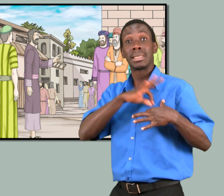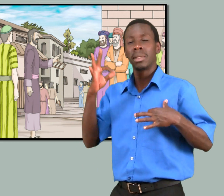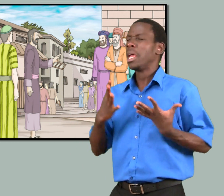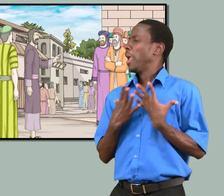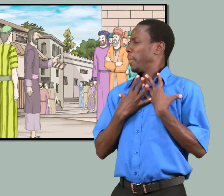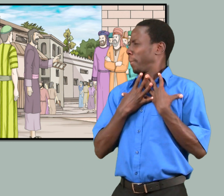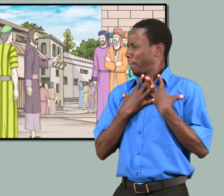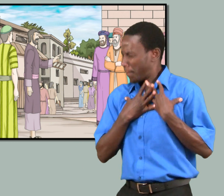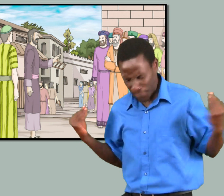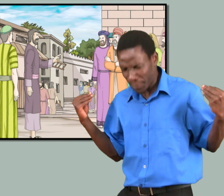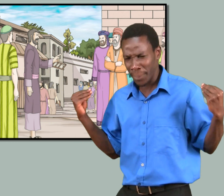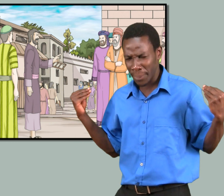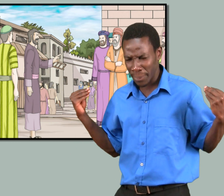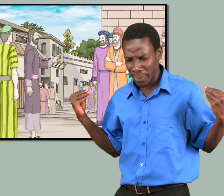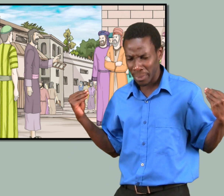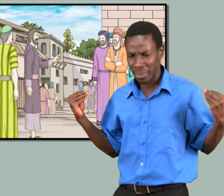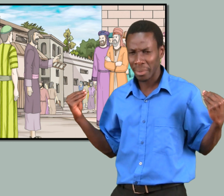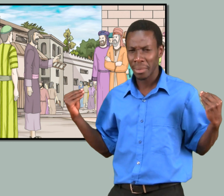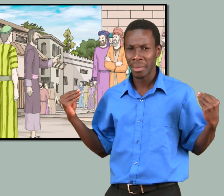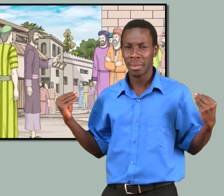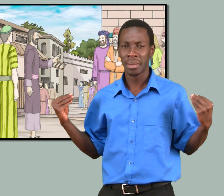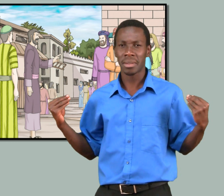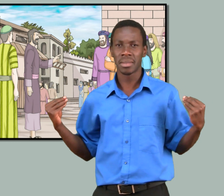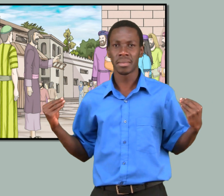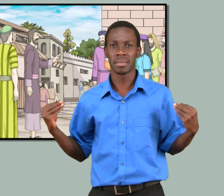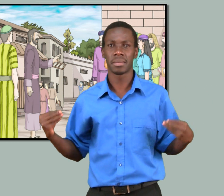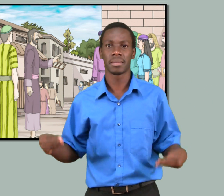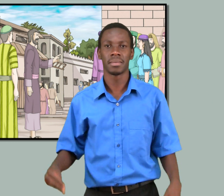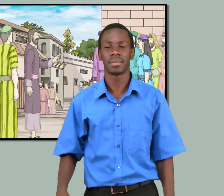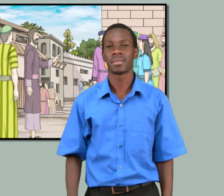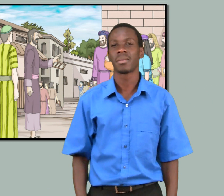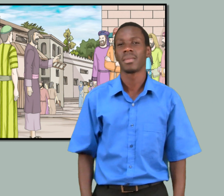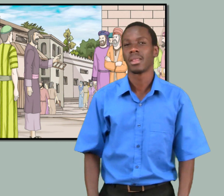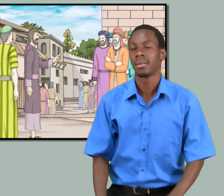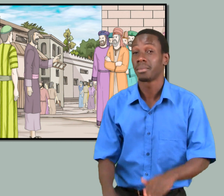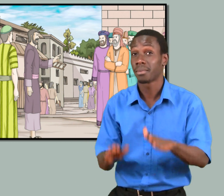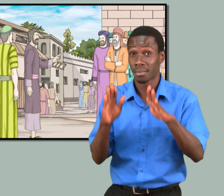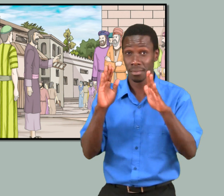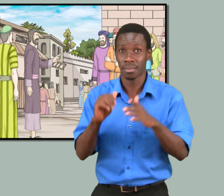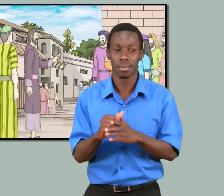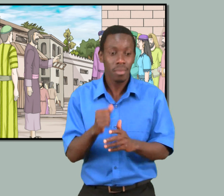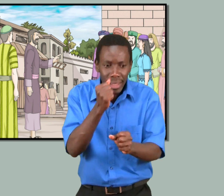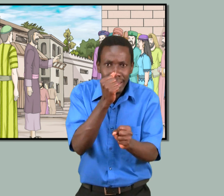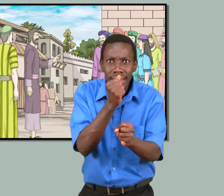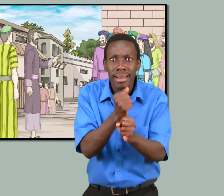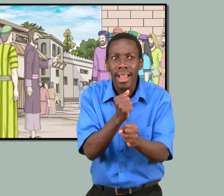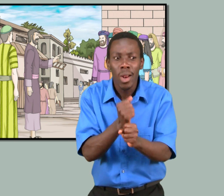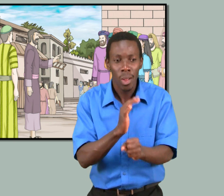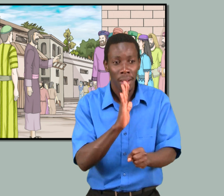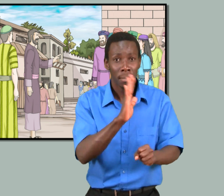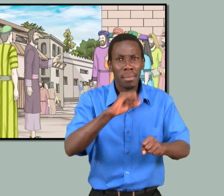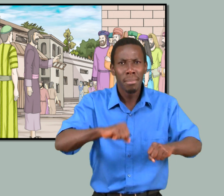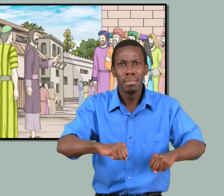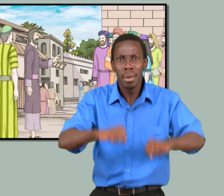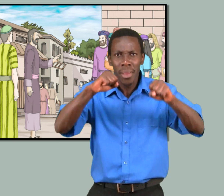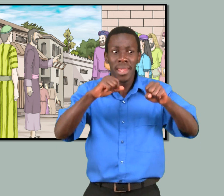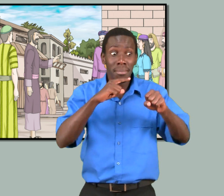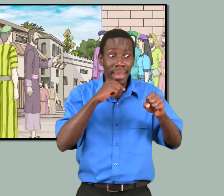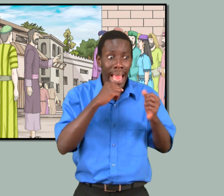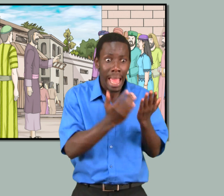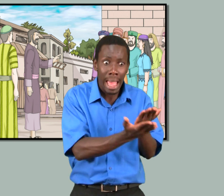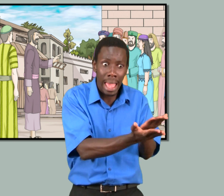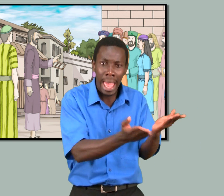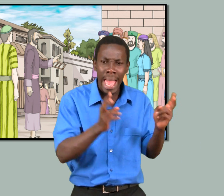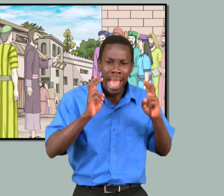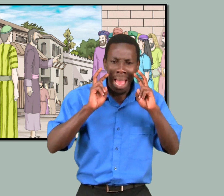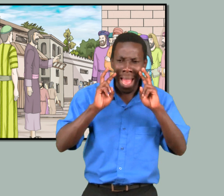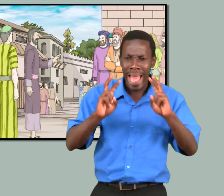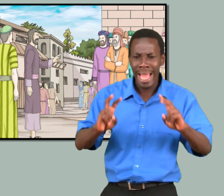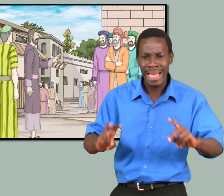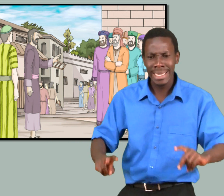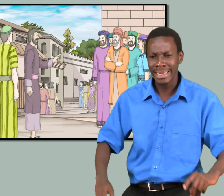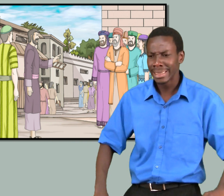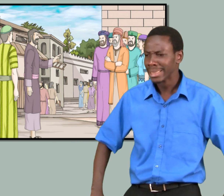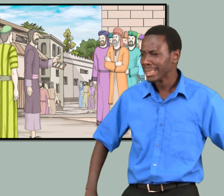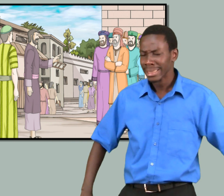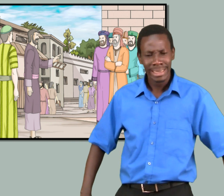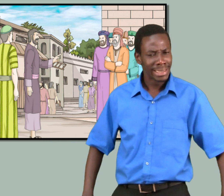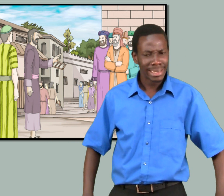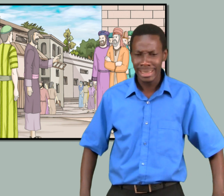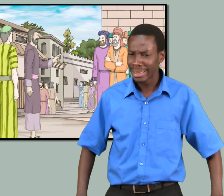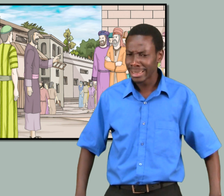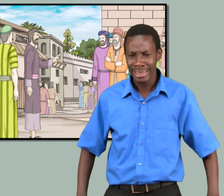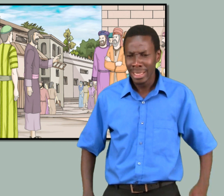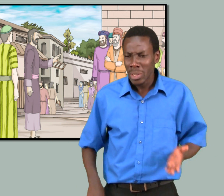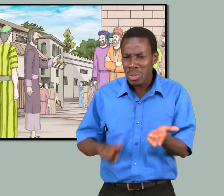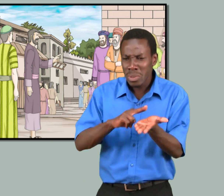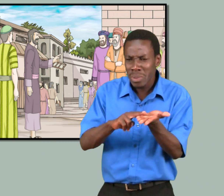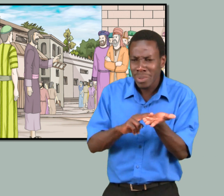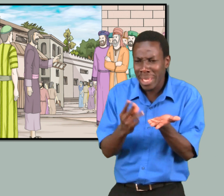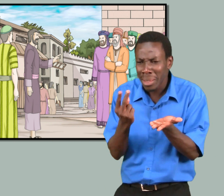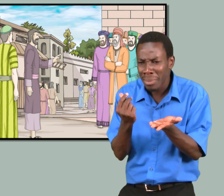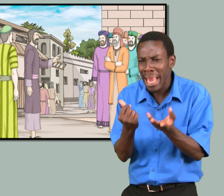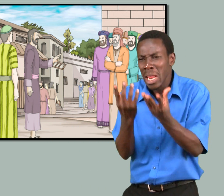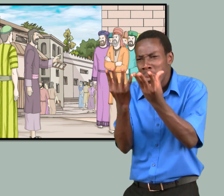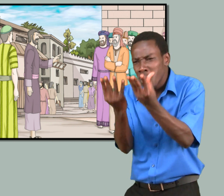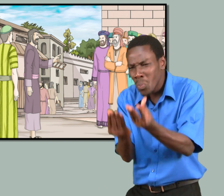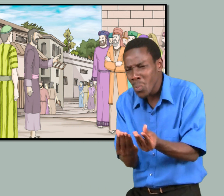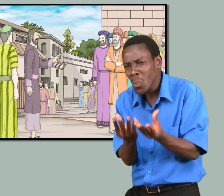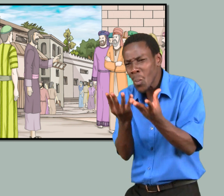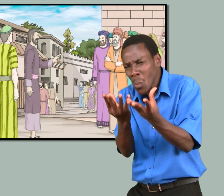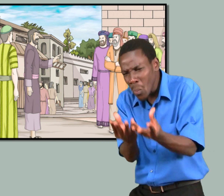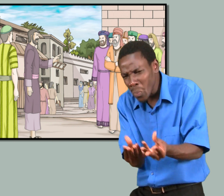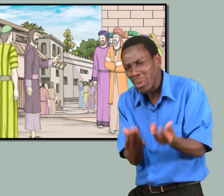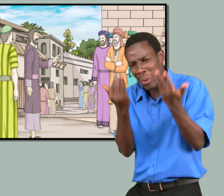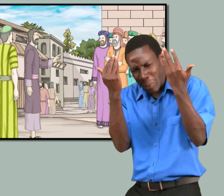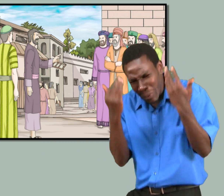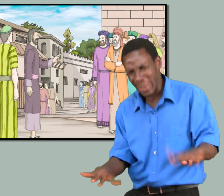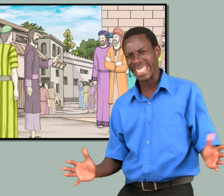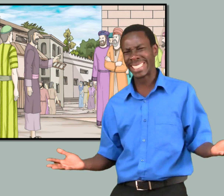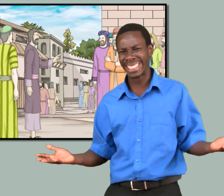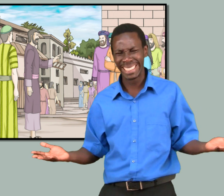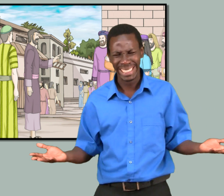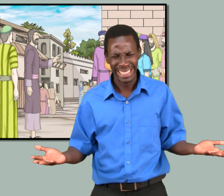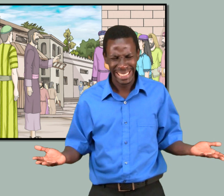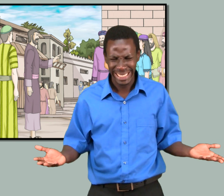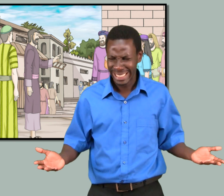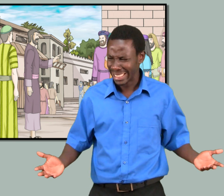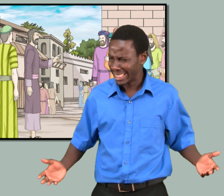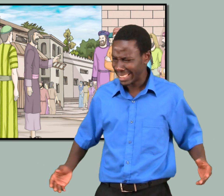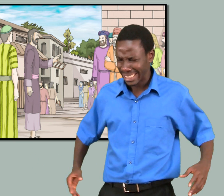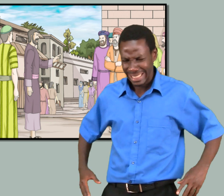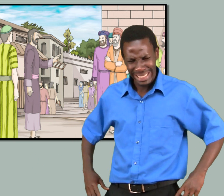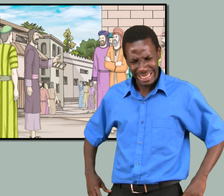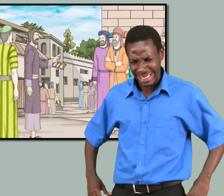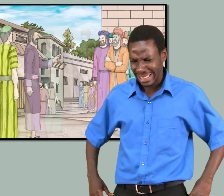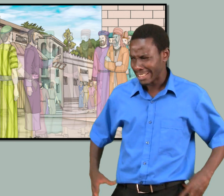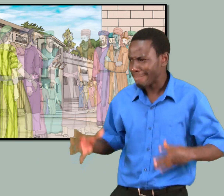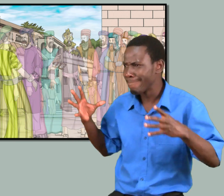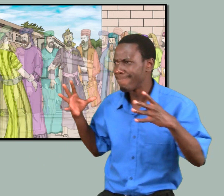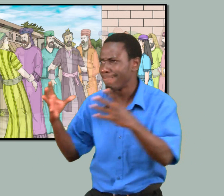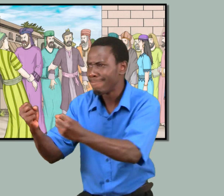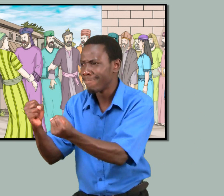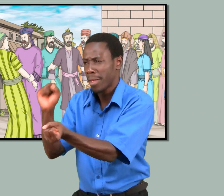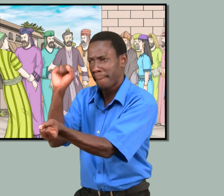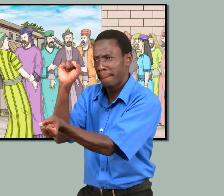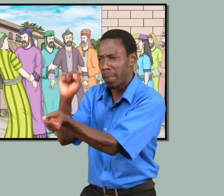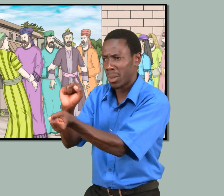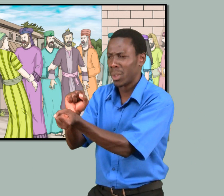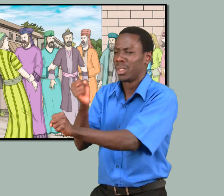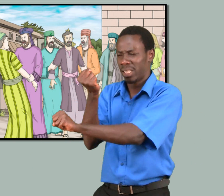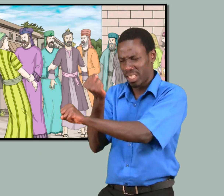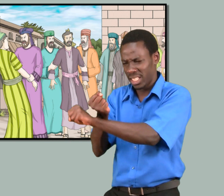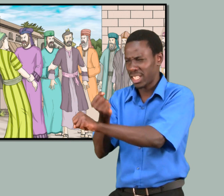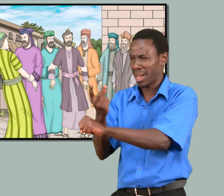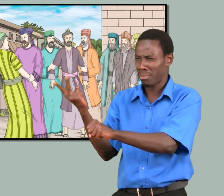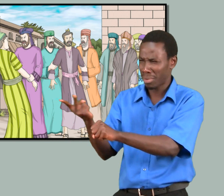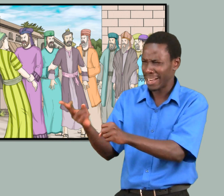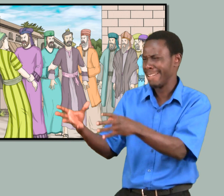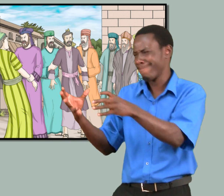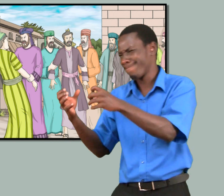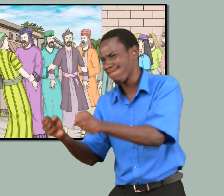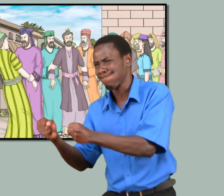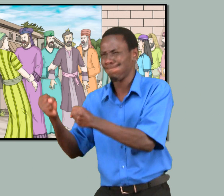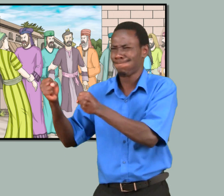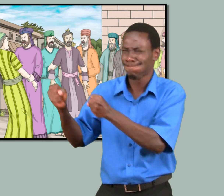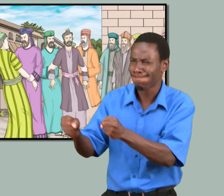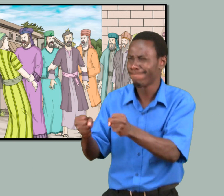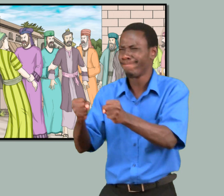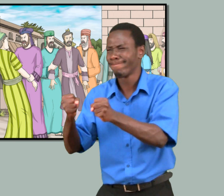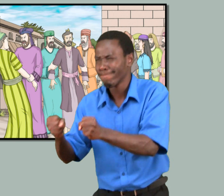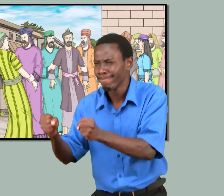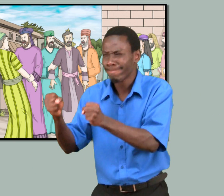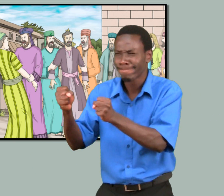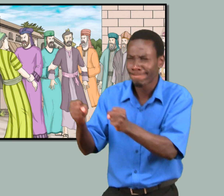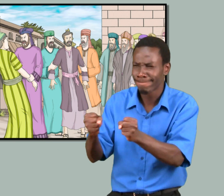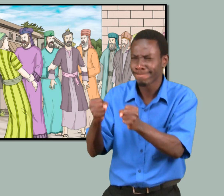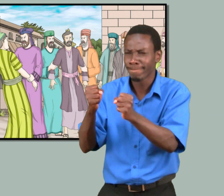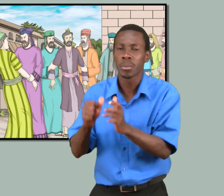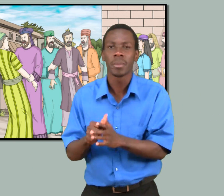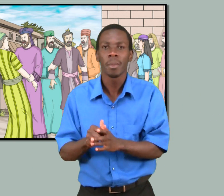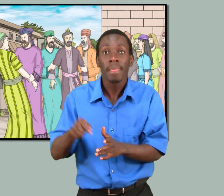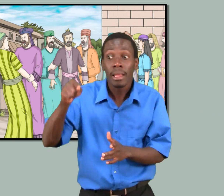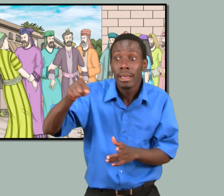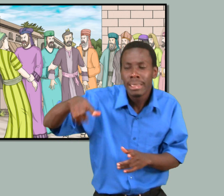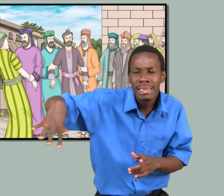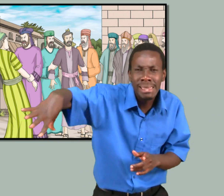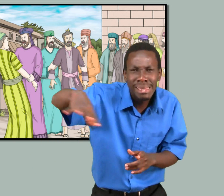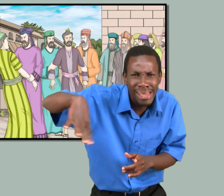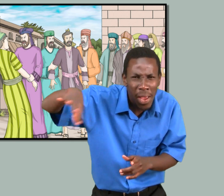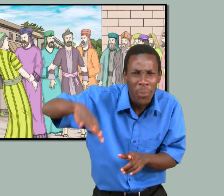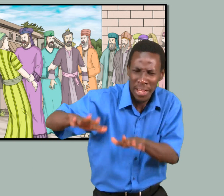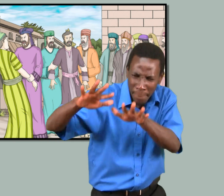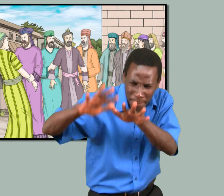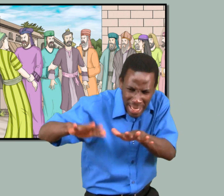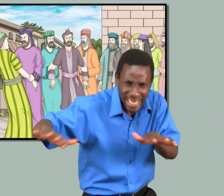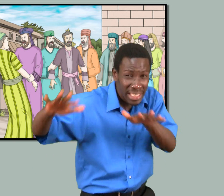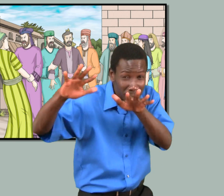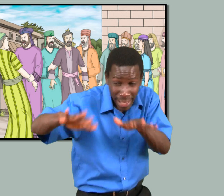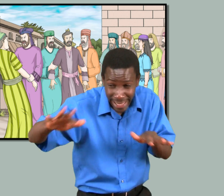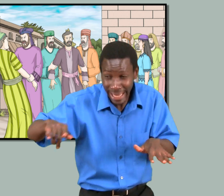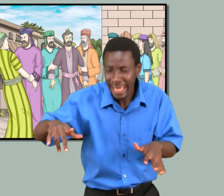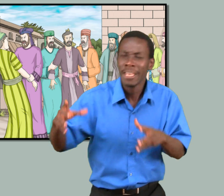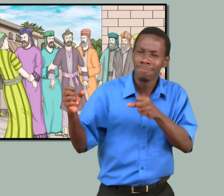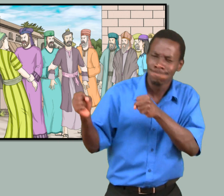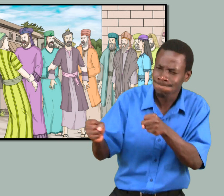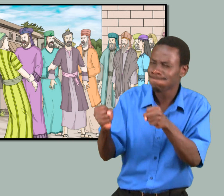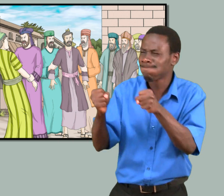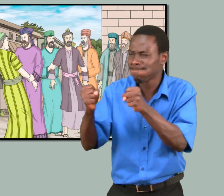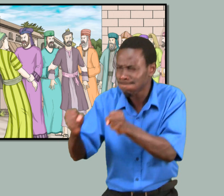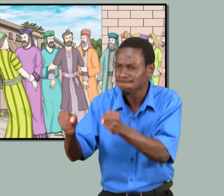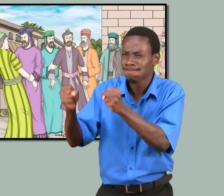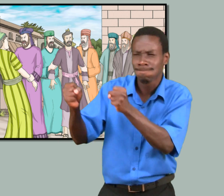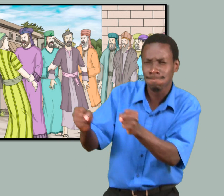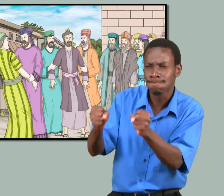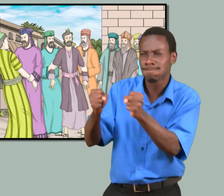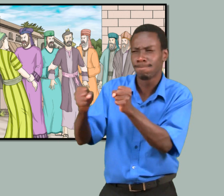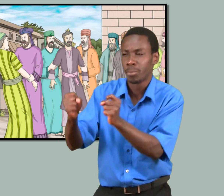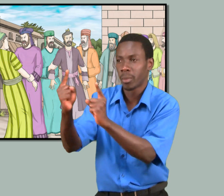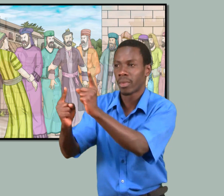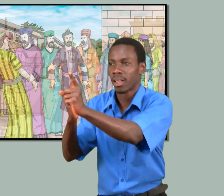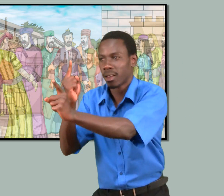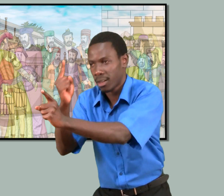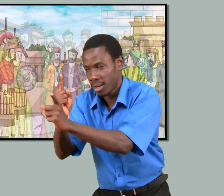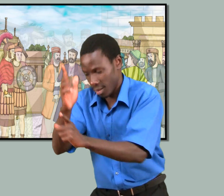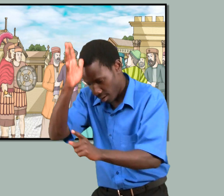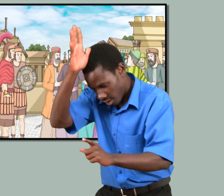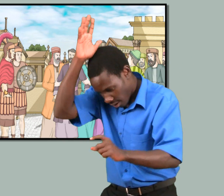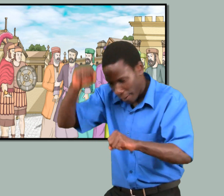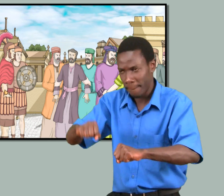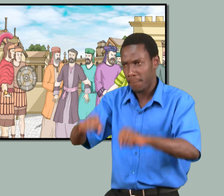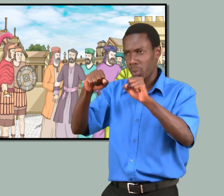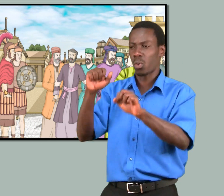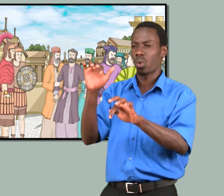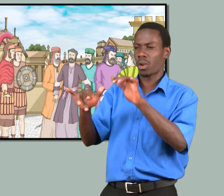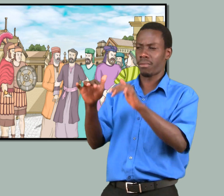When the girl’s owners saw that their hope of making money was gone, they seized Paul and Silas and dragged them before the authorities in the marketplace.